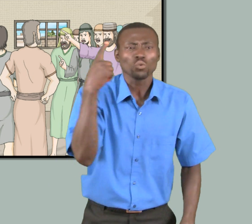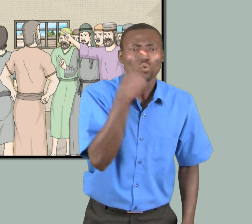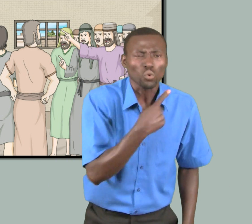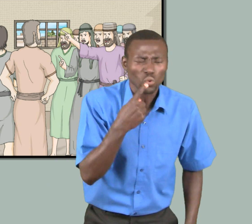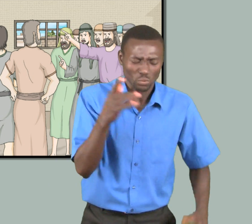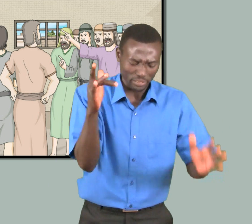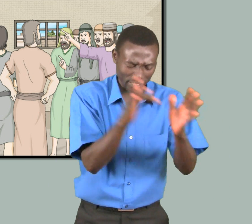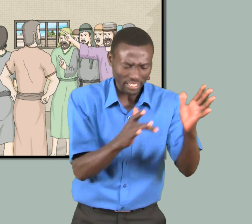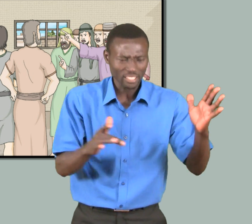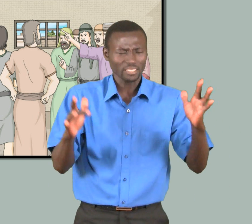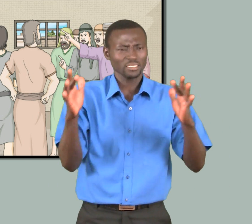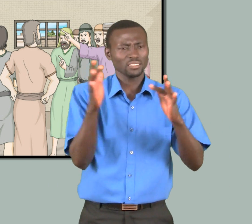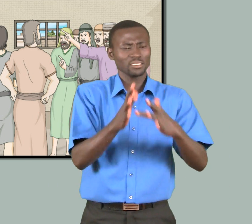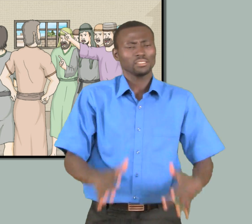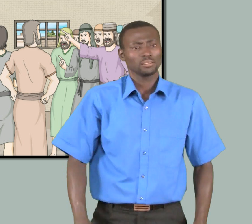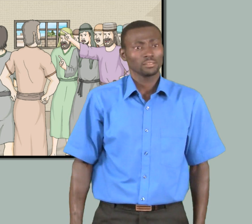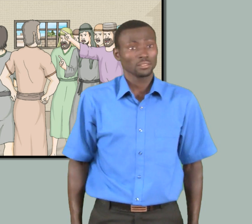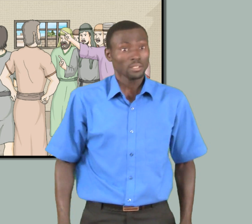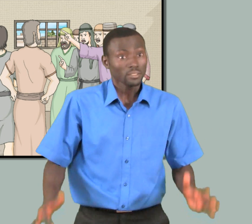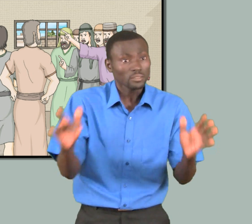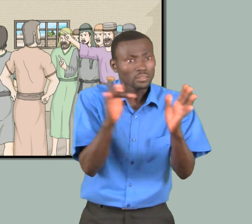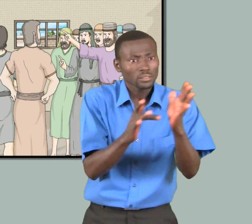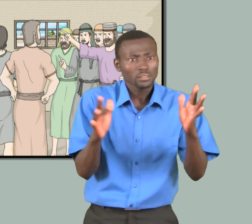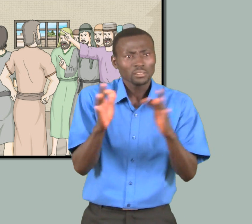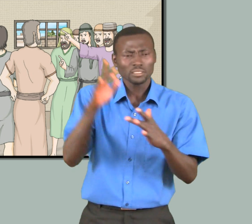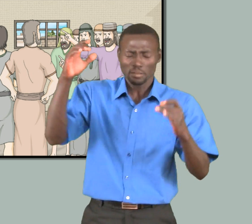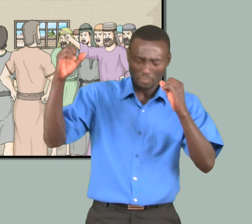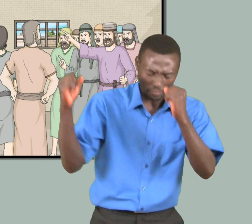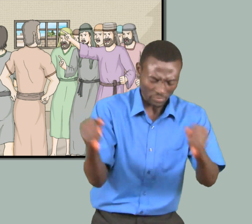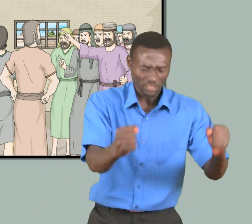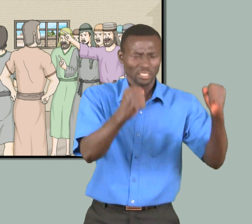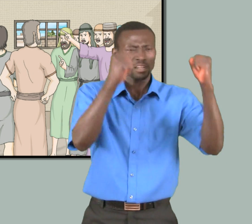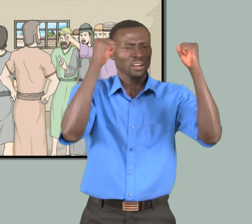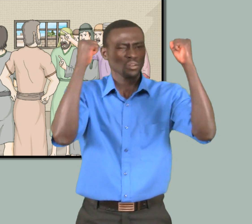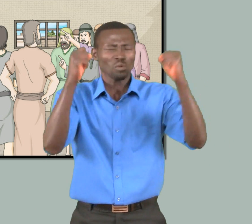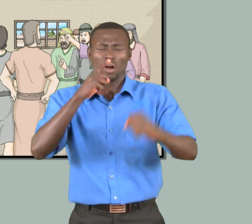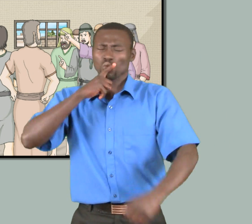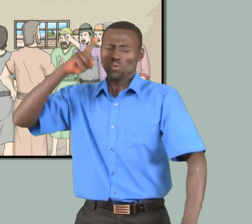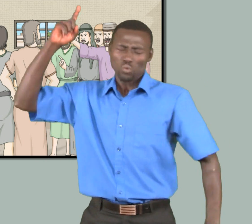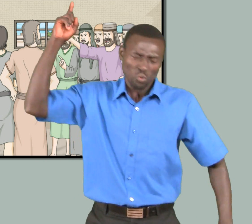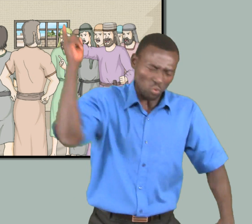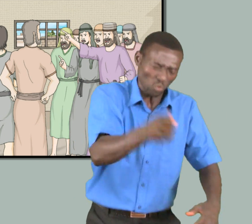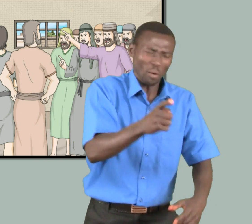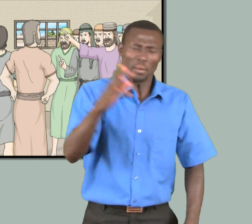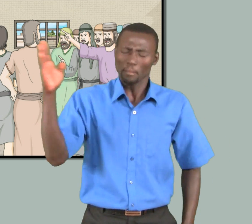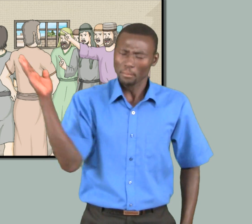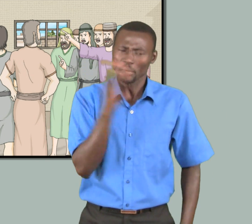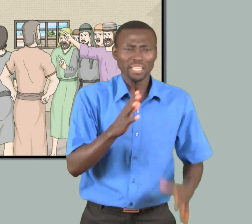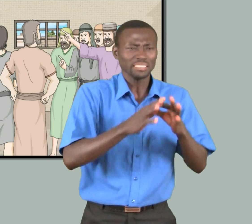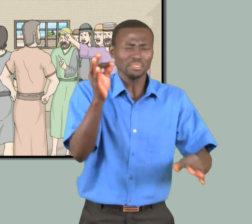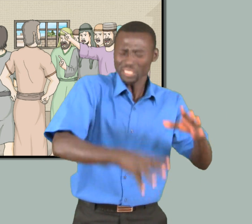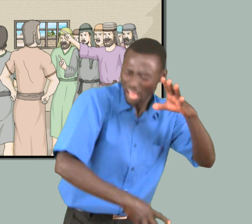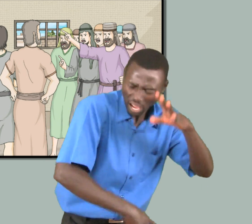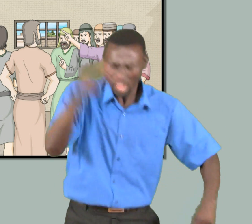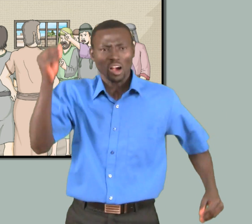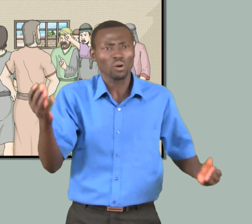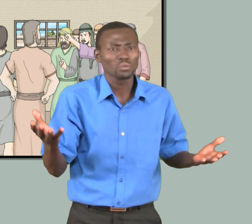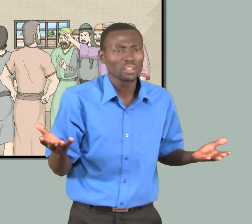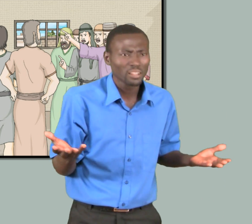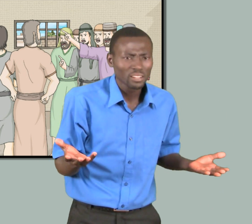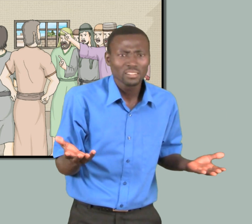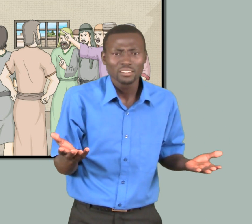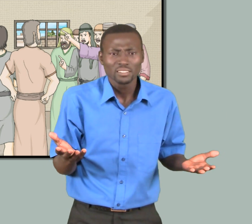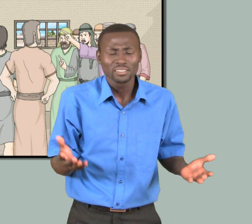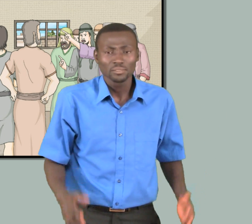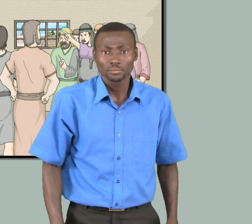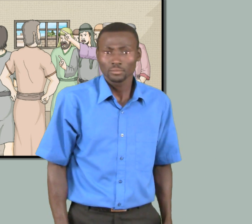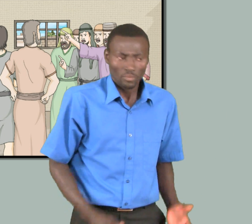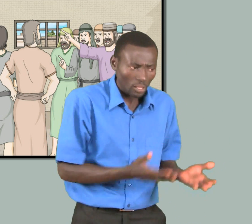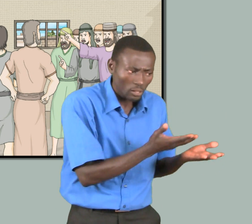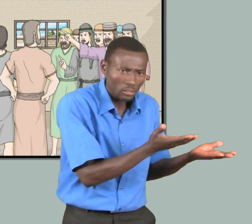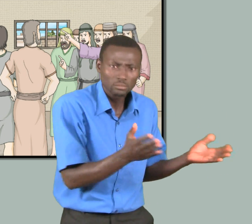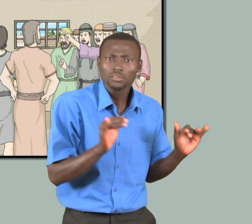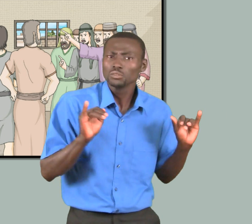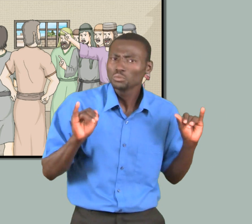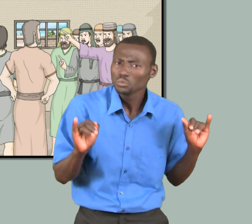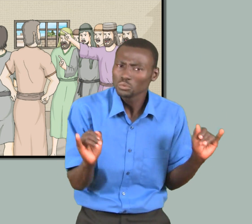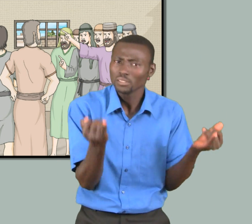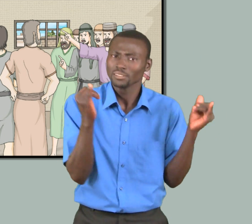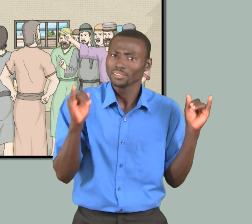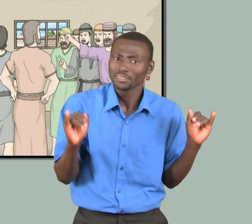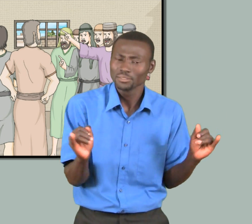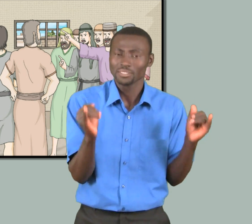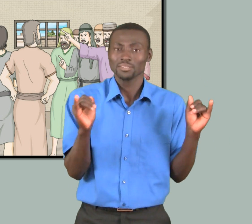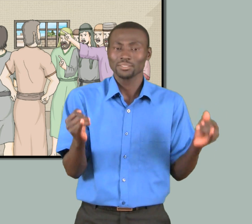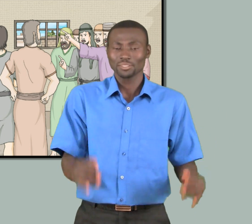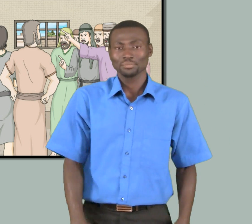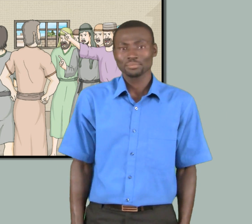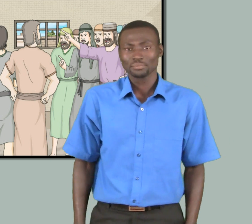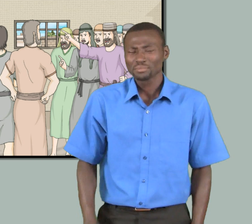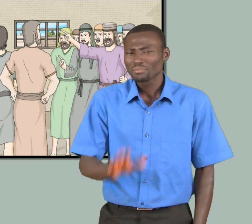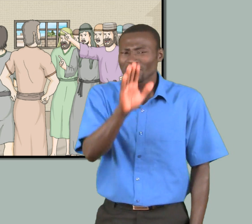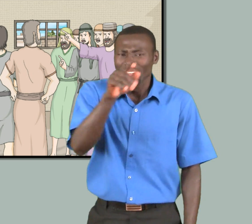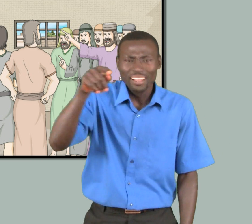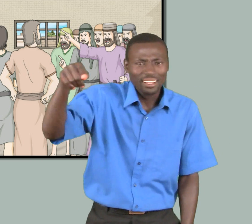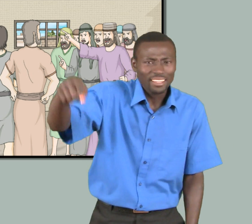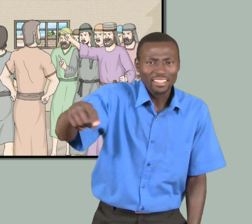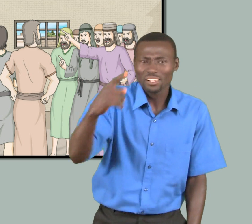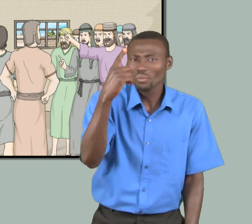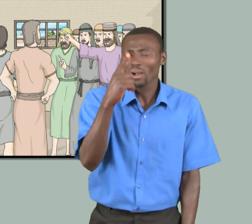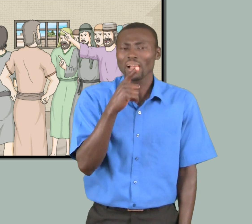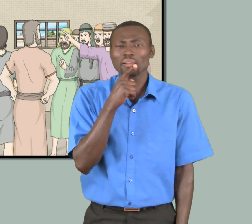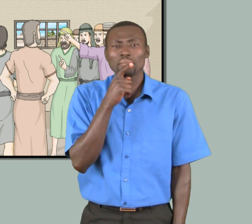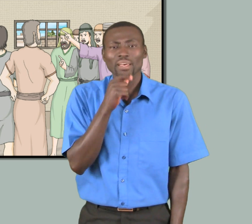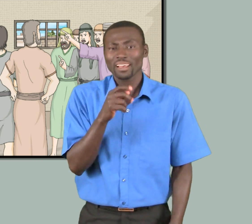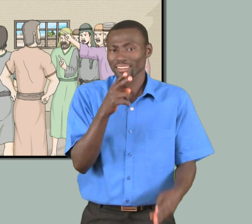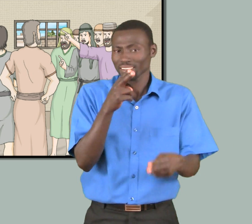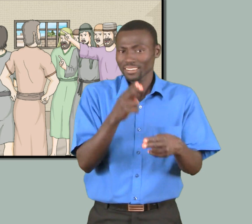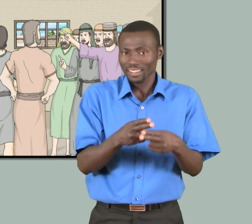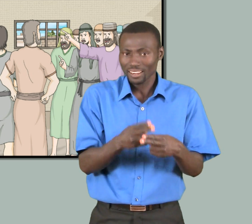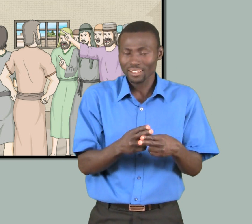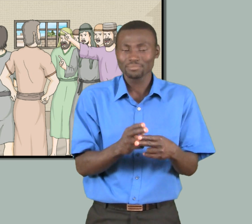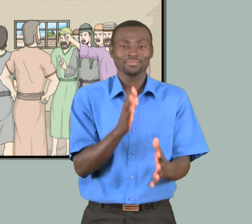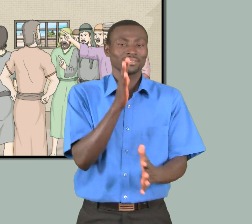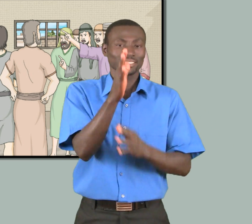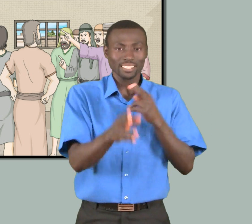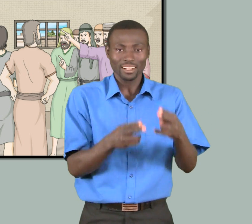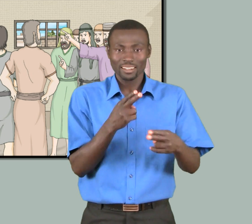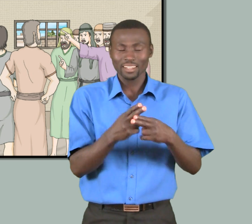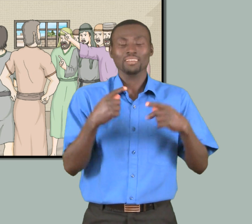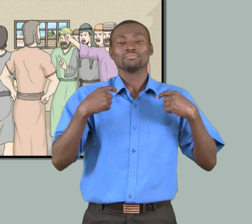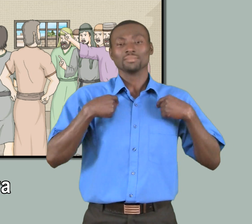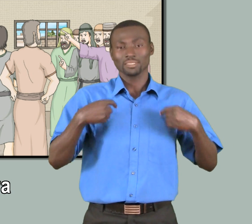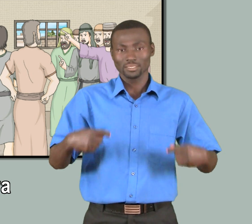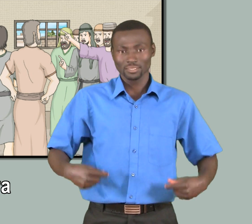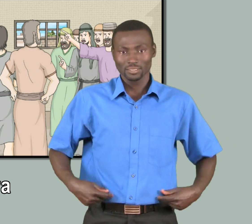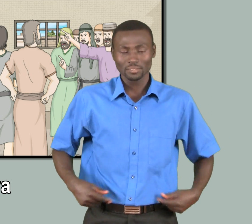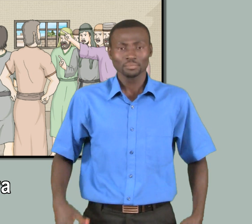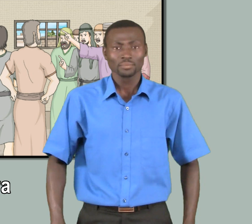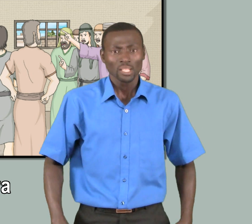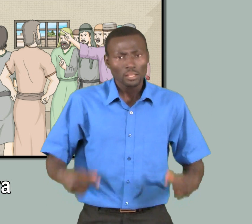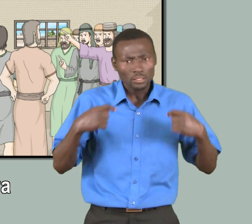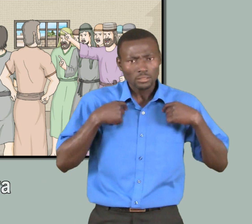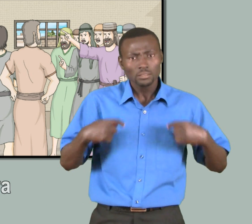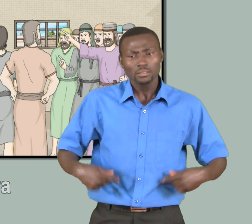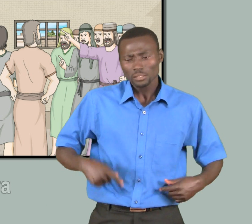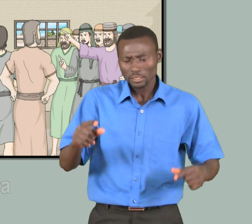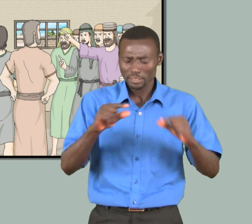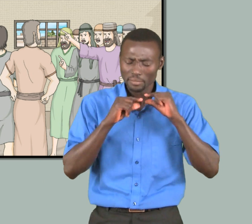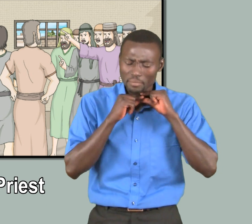They would say, “I bind you by Jesus, whom Paul proclaims.”